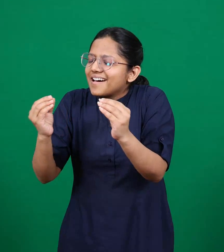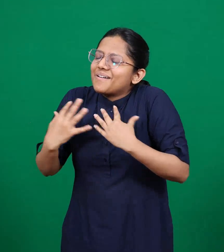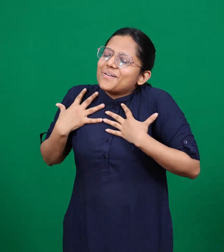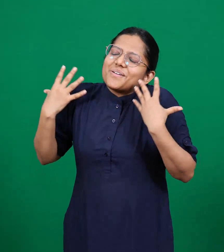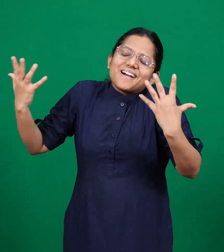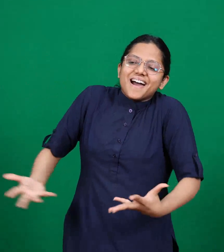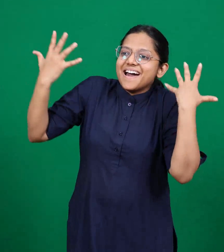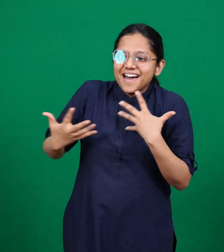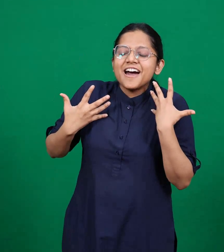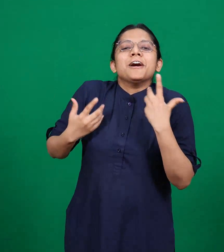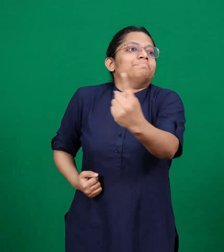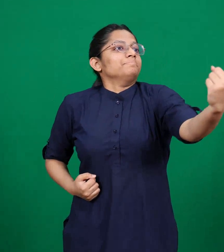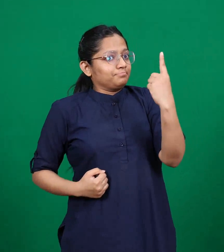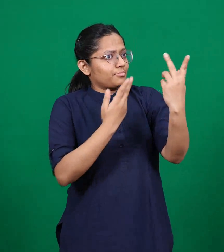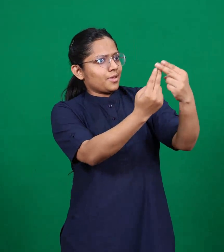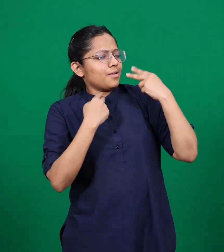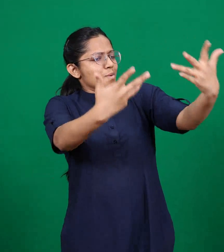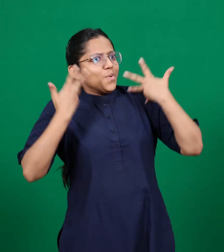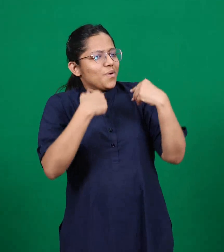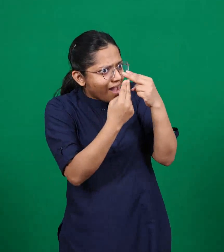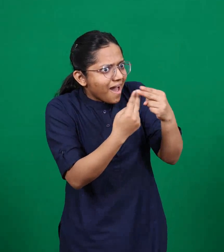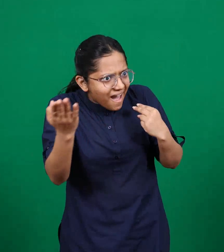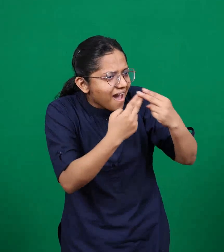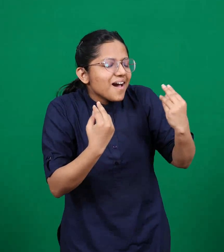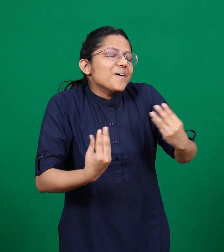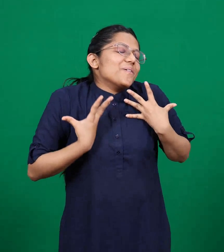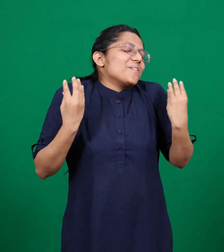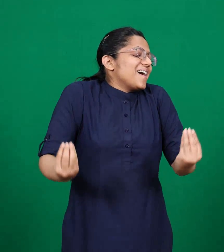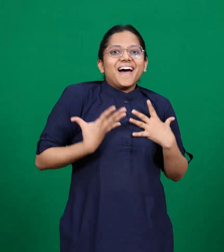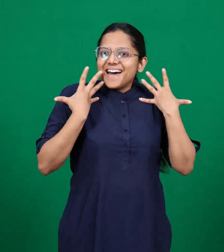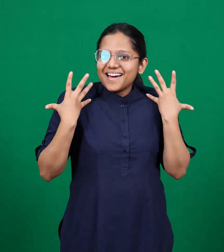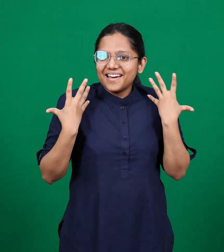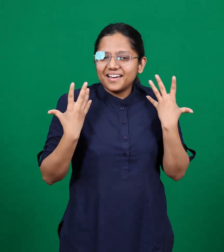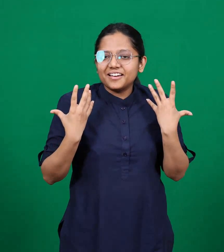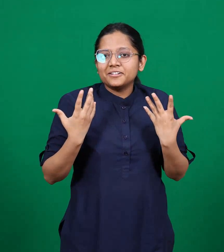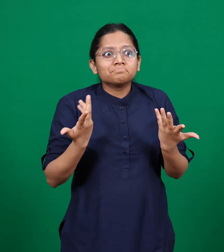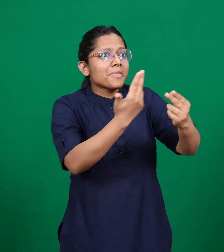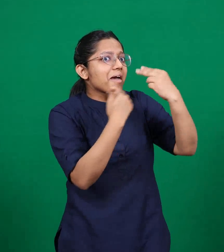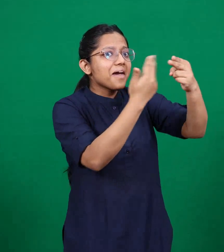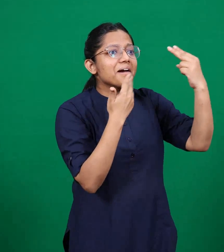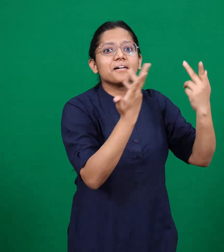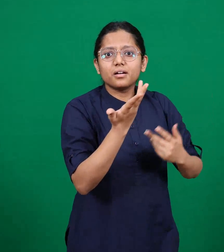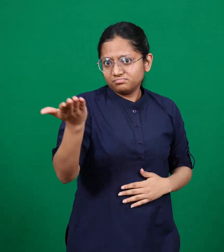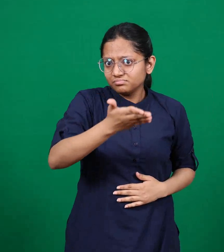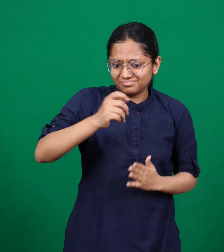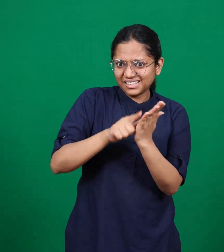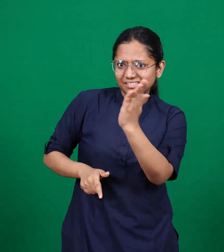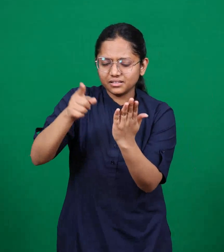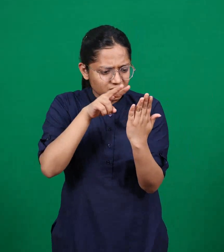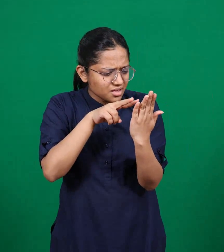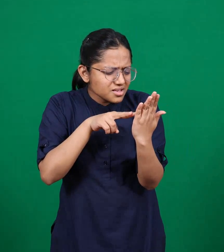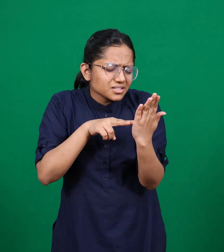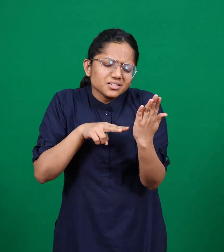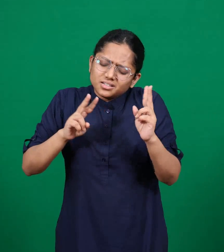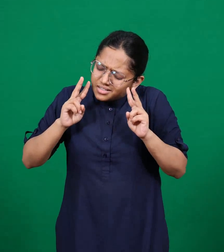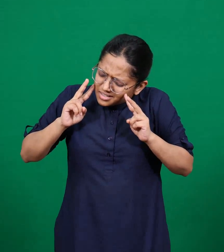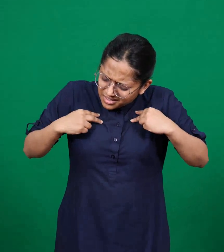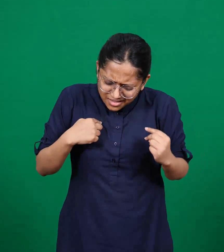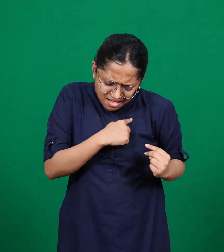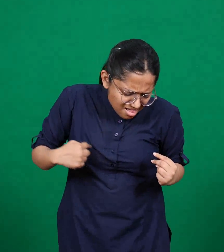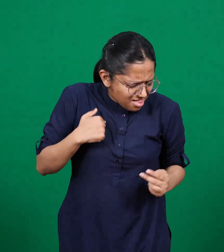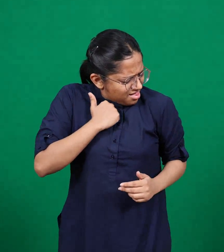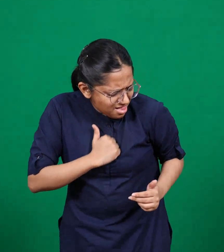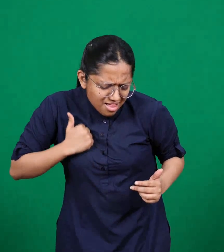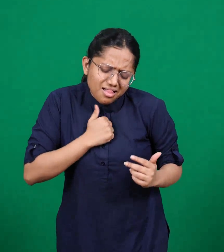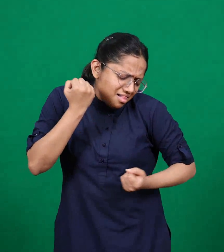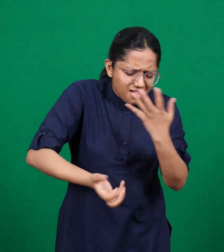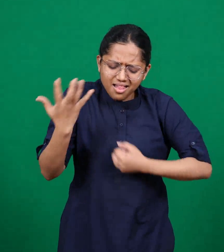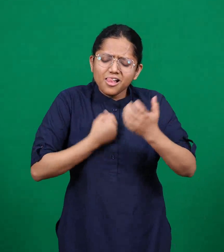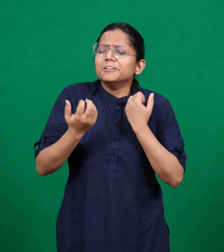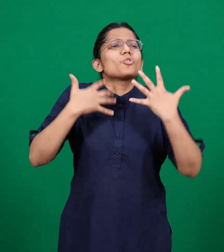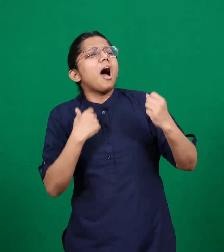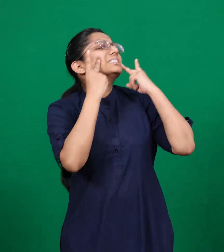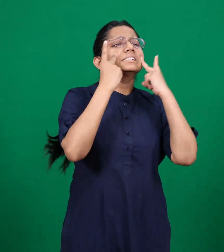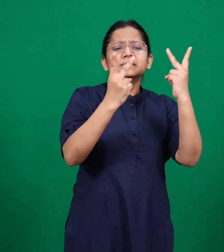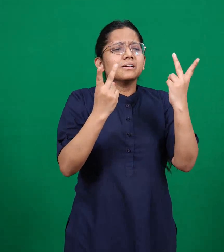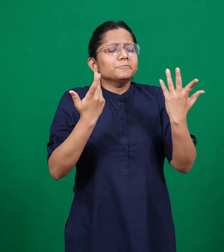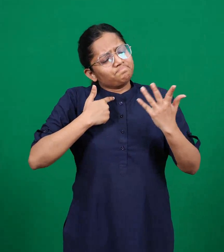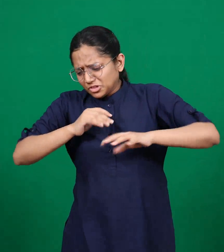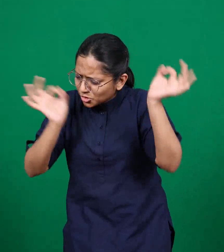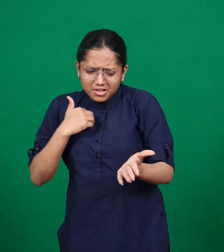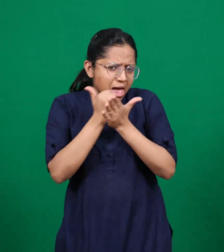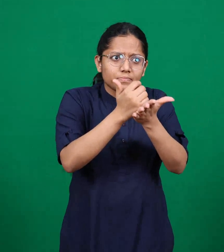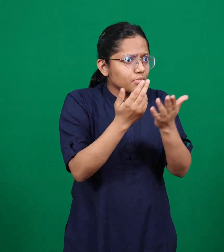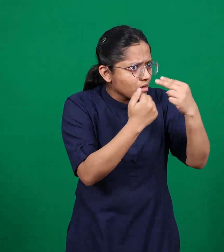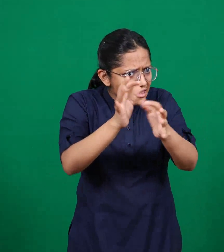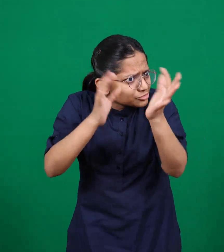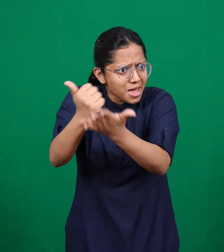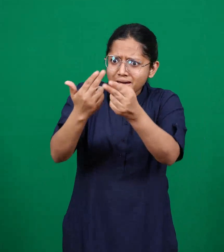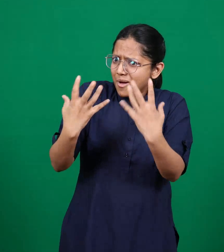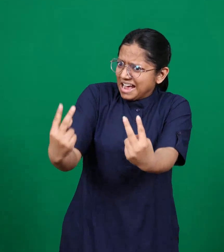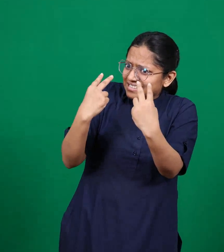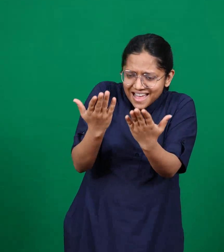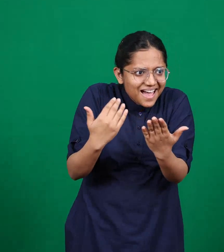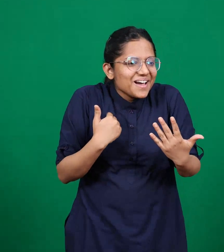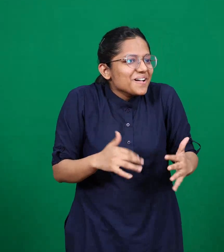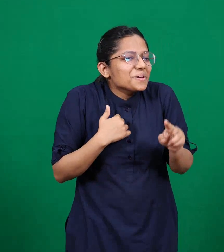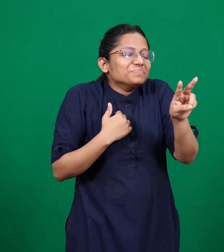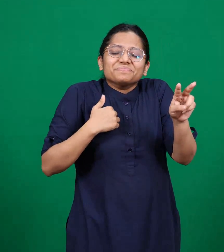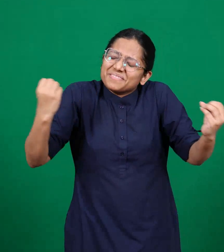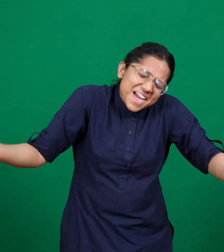He told us about your longing, your mourning, and your zeal for me, so that I rejoiced all the more.